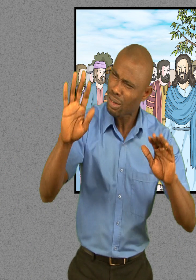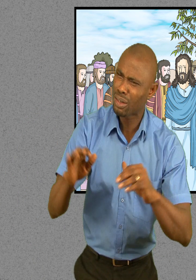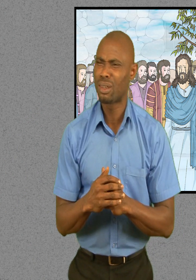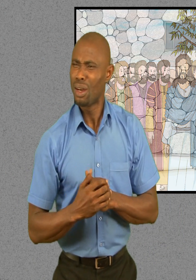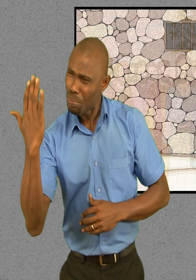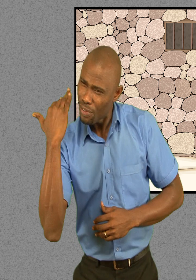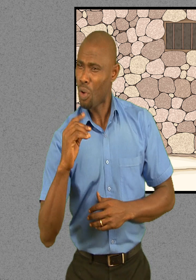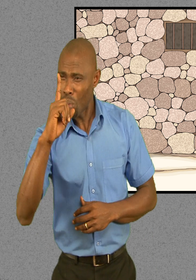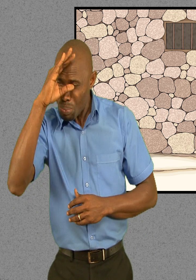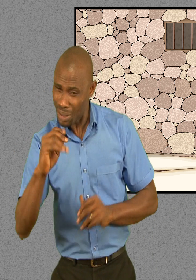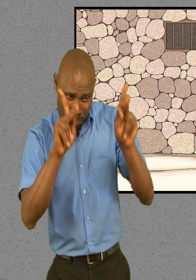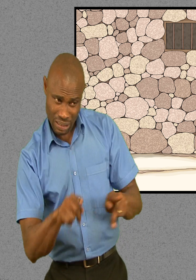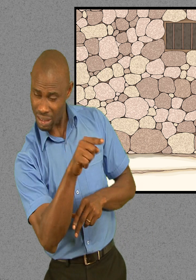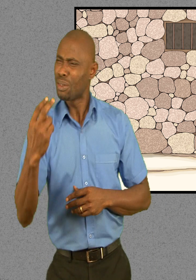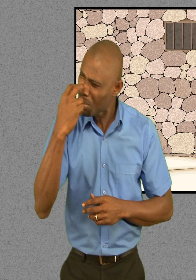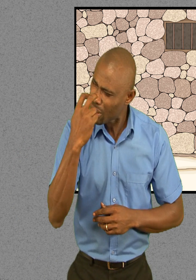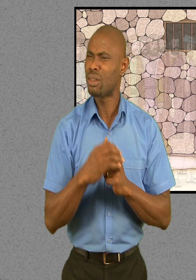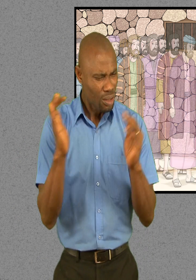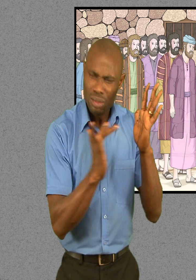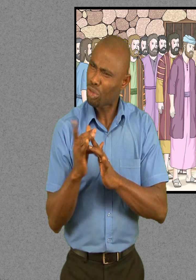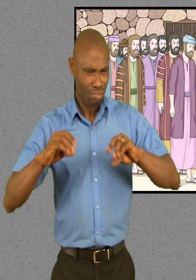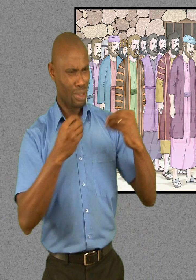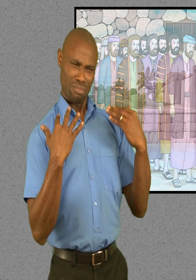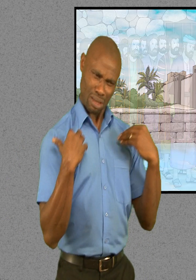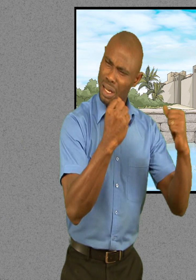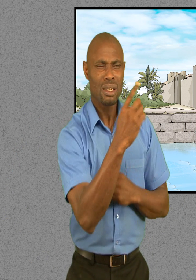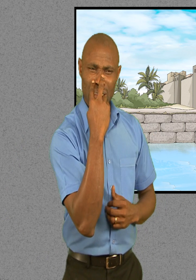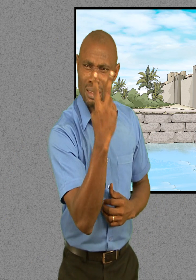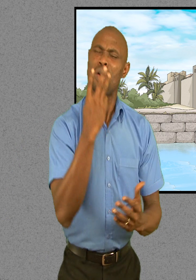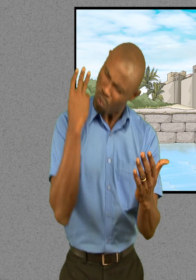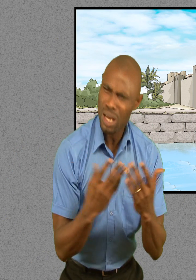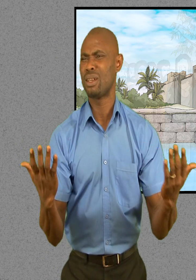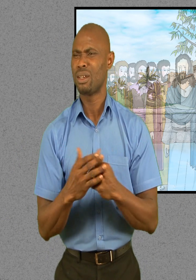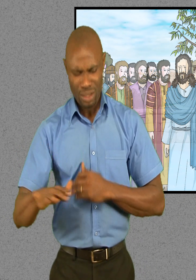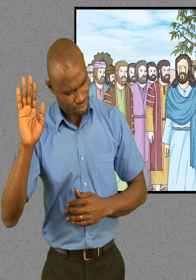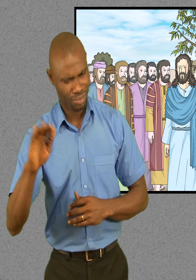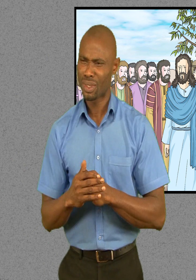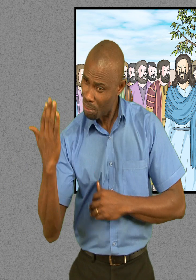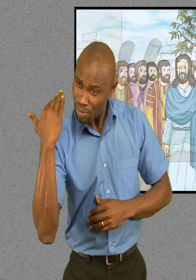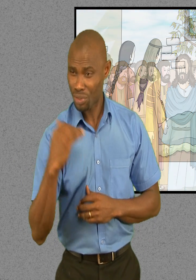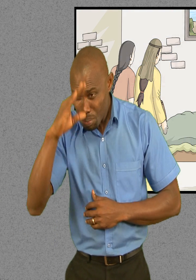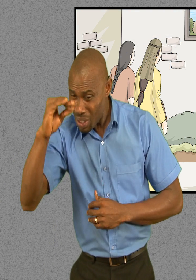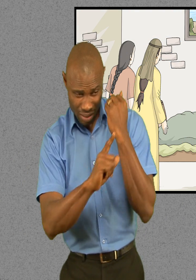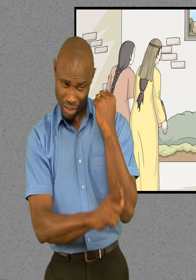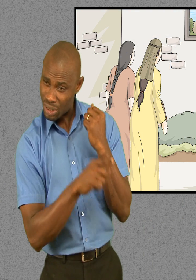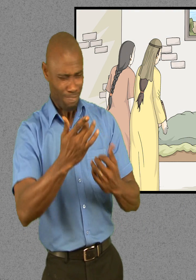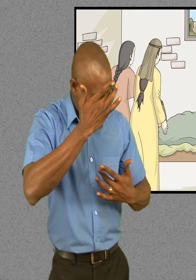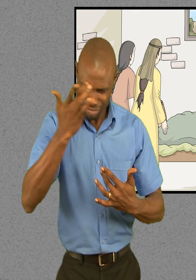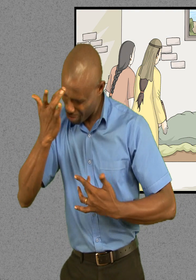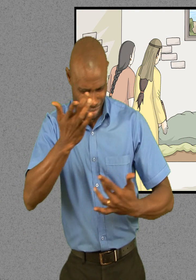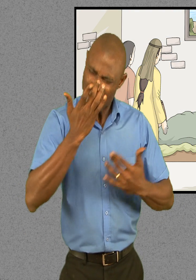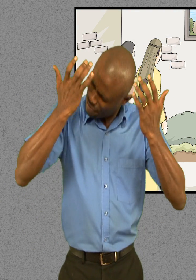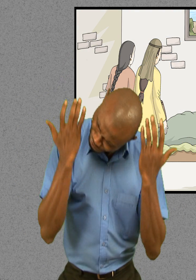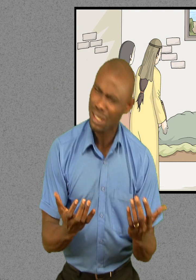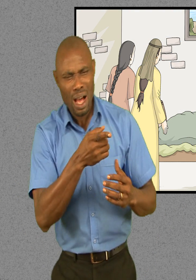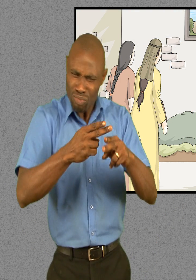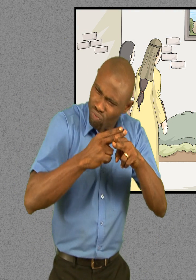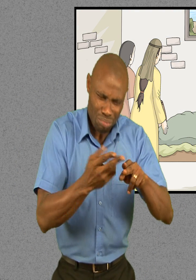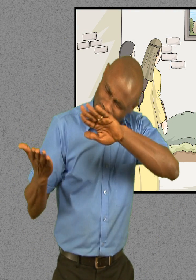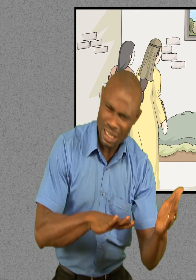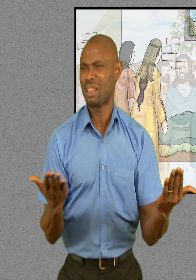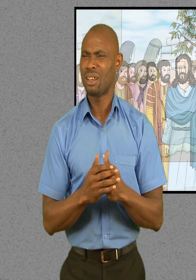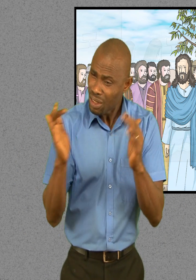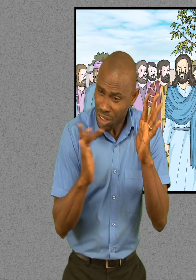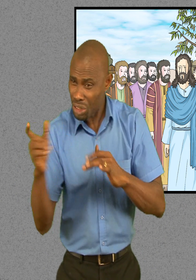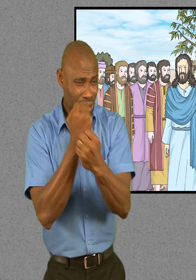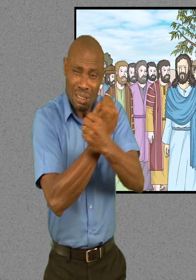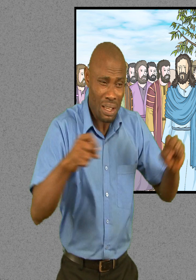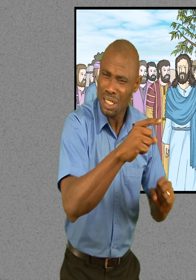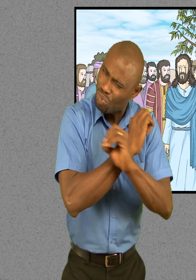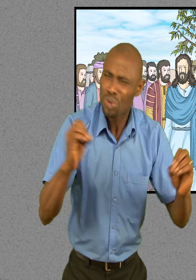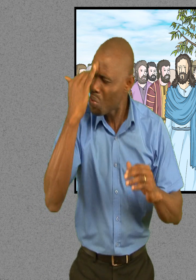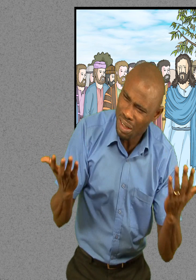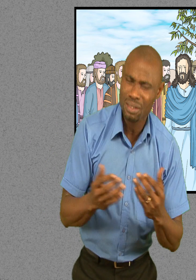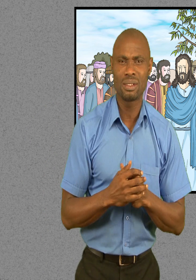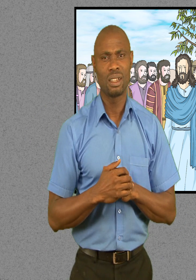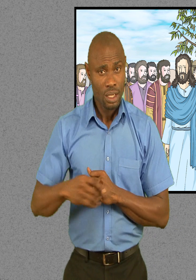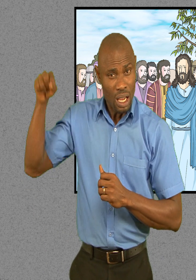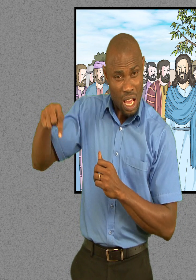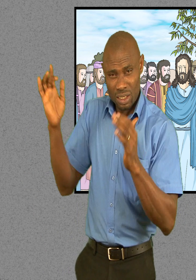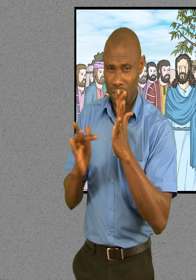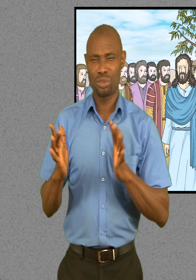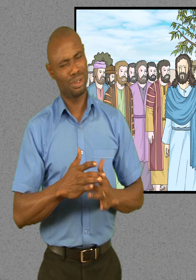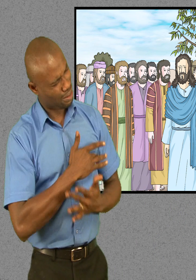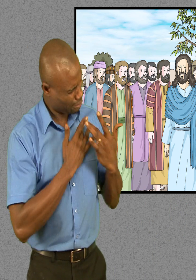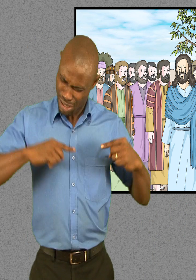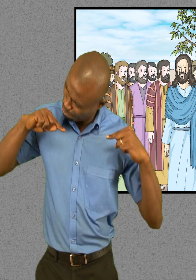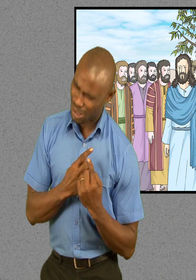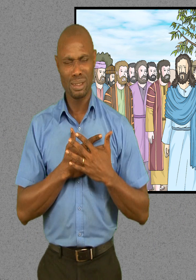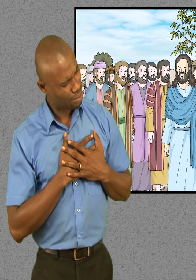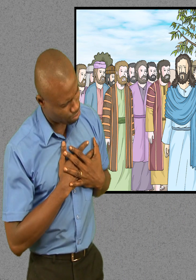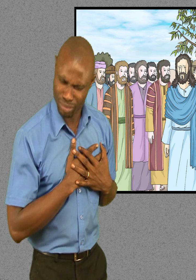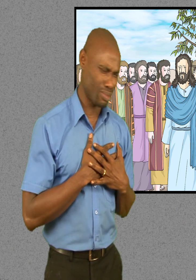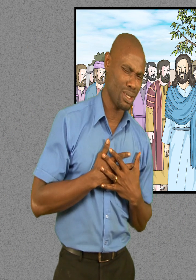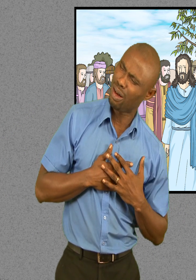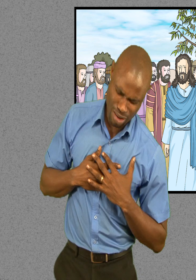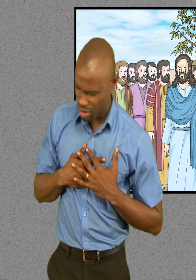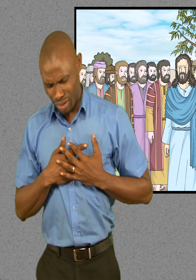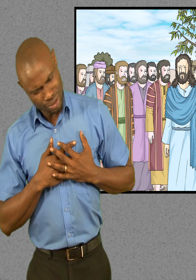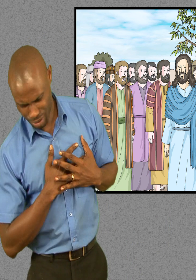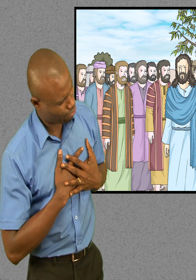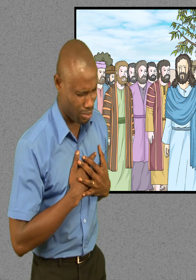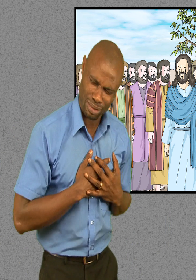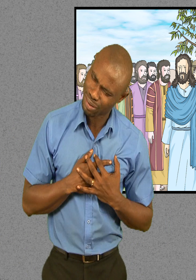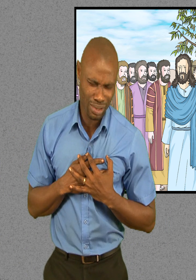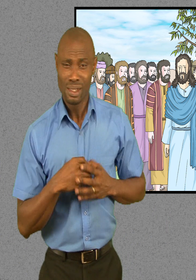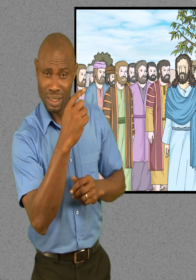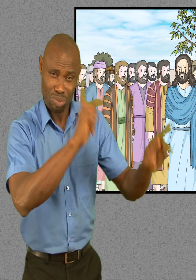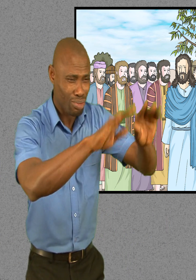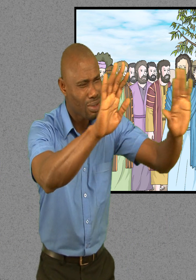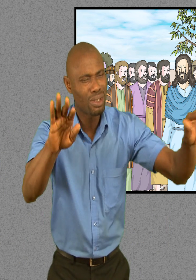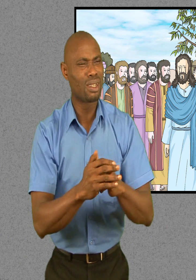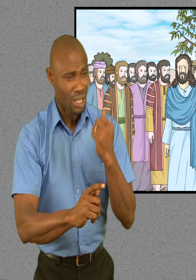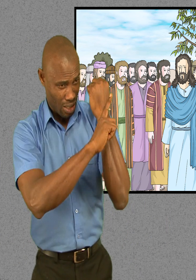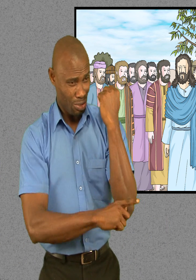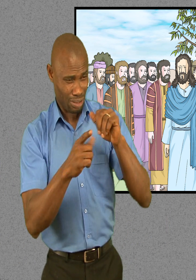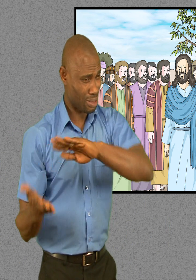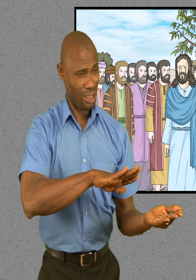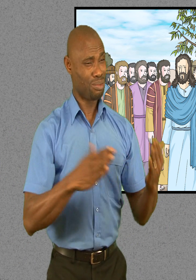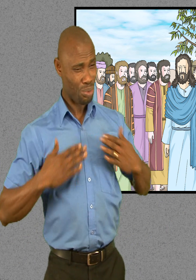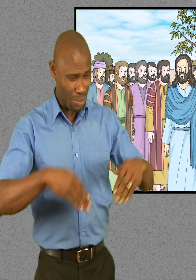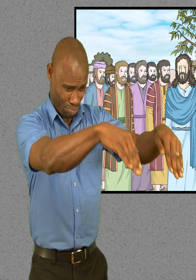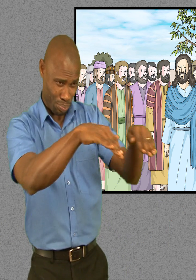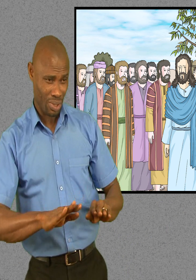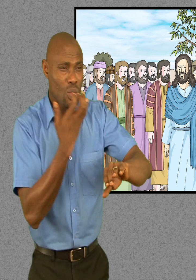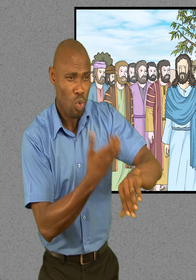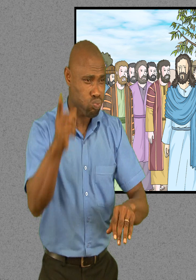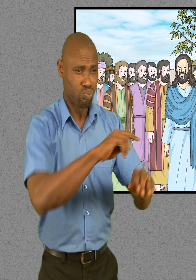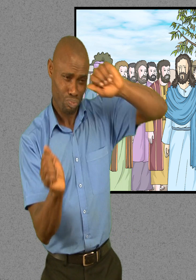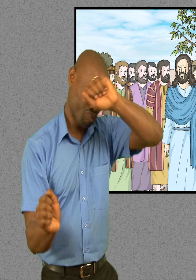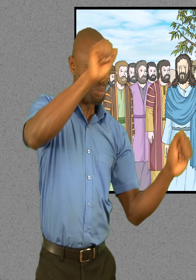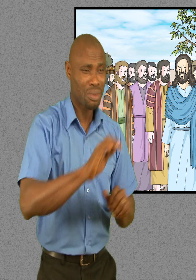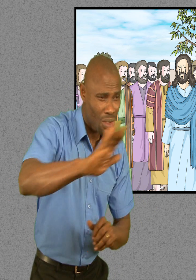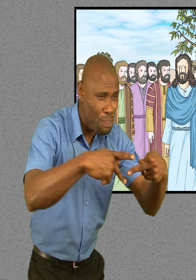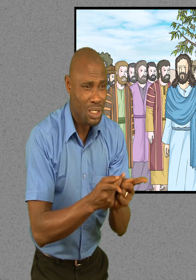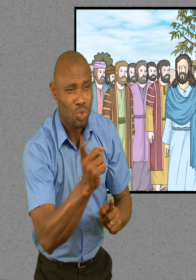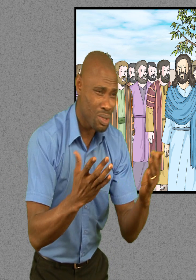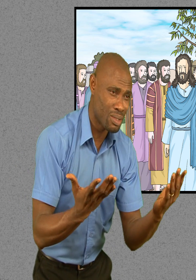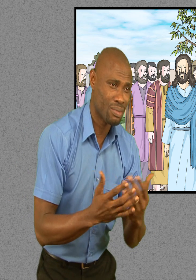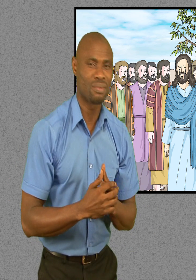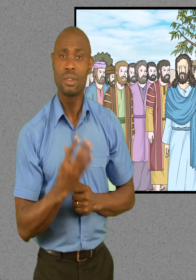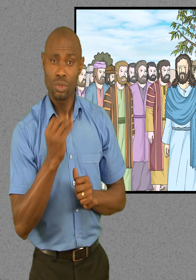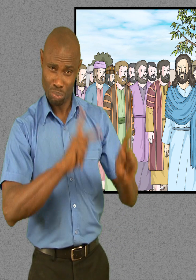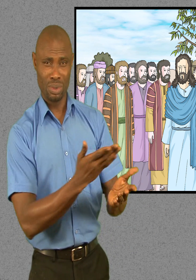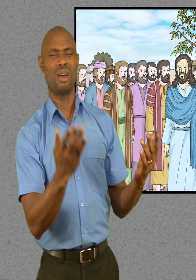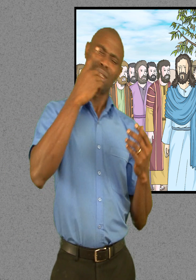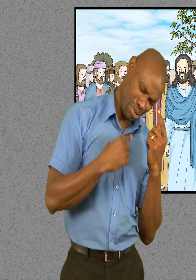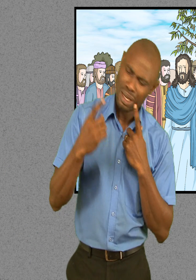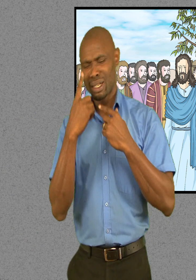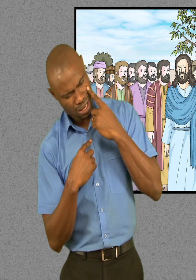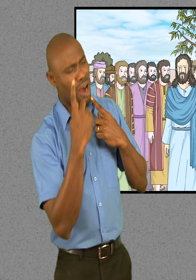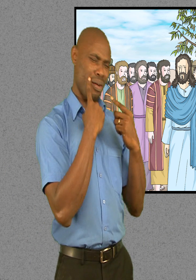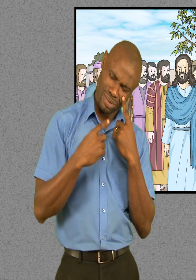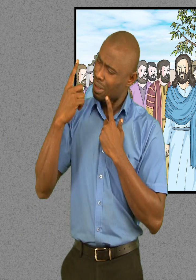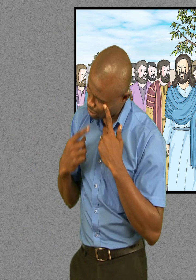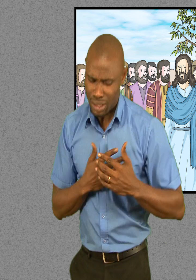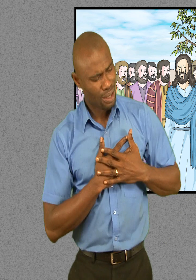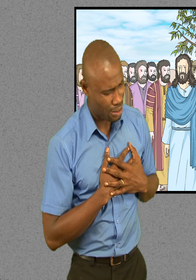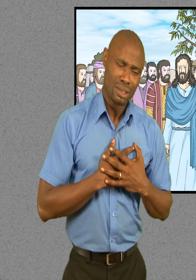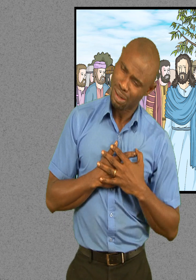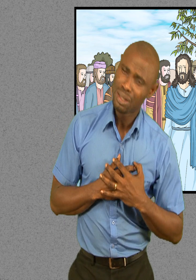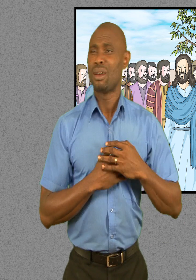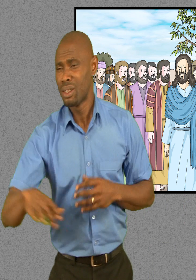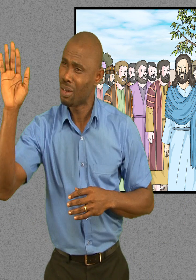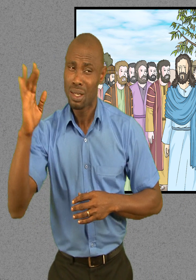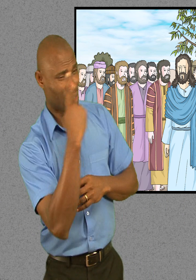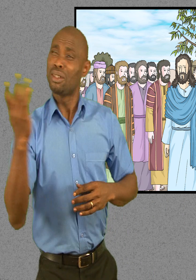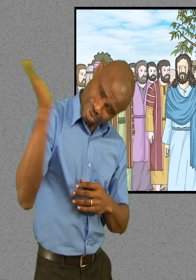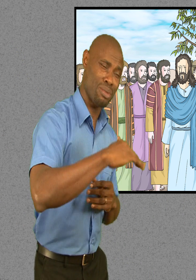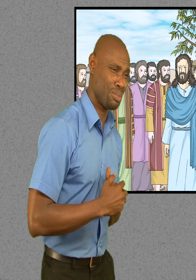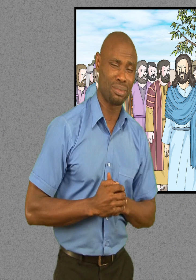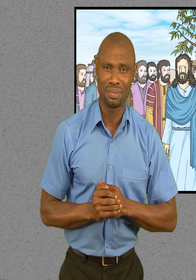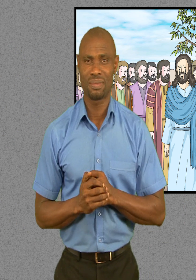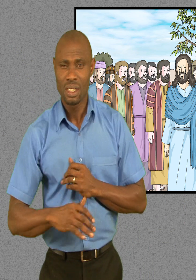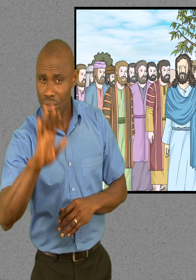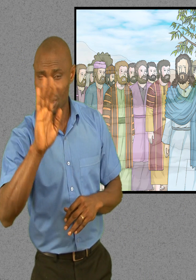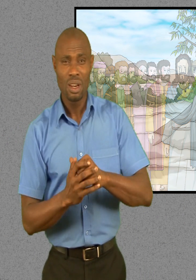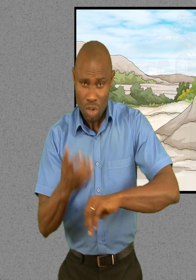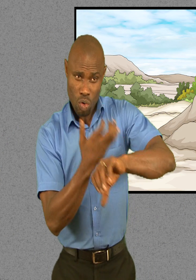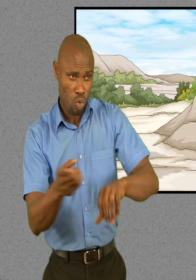But some of them asked, “Could not this man who opened the eyes of the blind also have kept Lazarus from dying?”